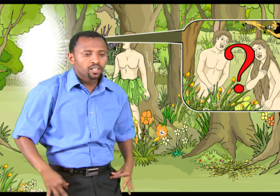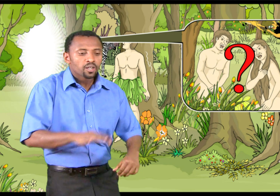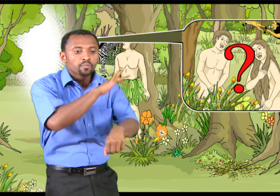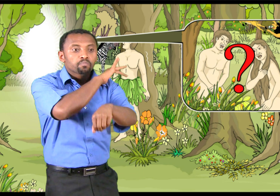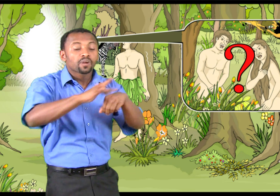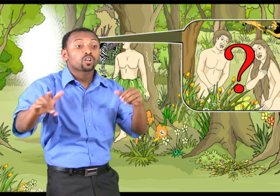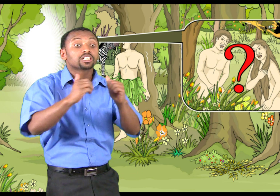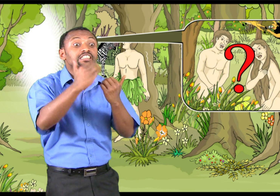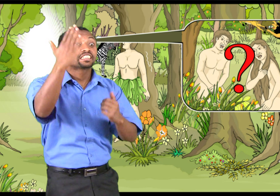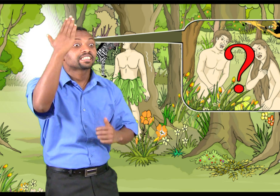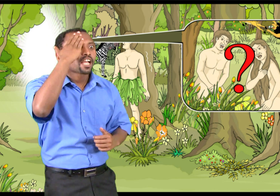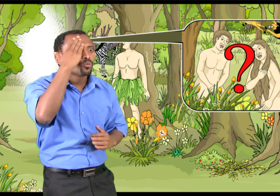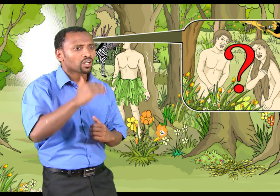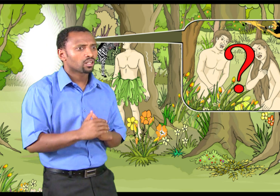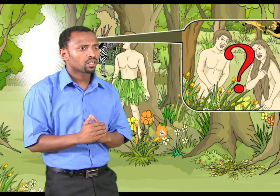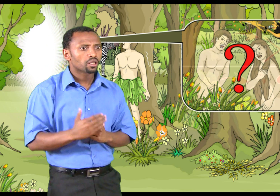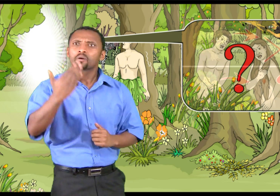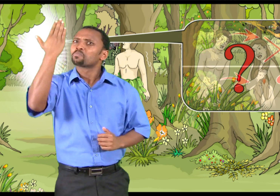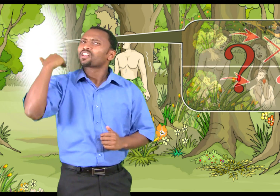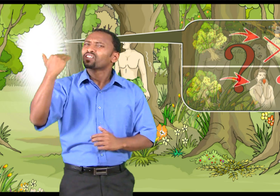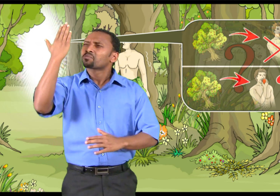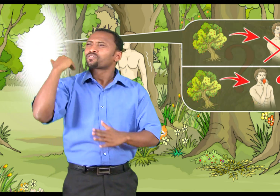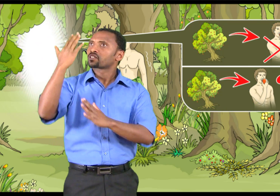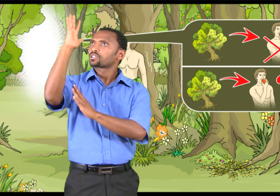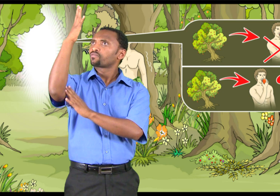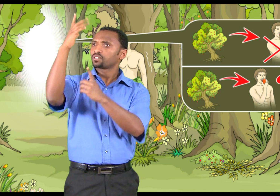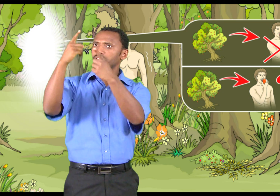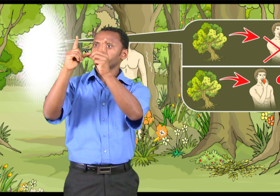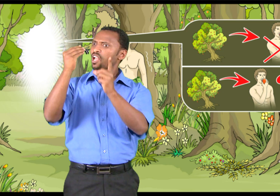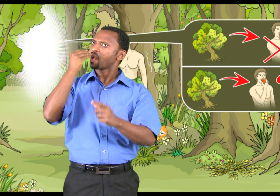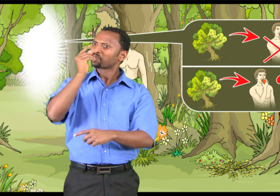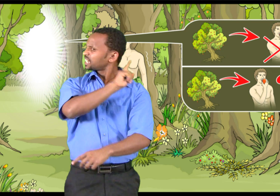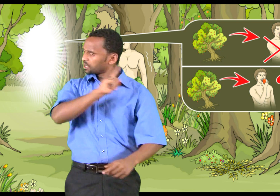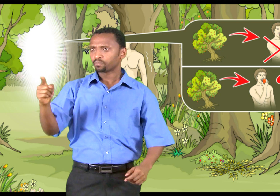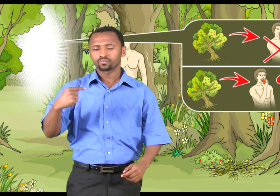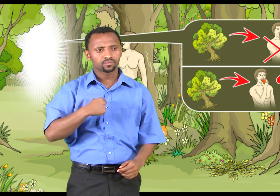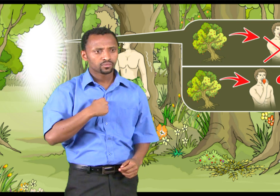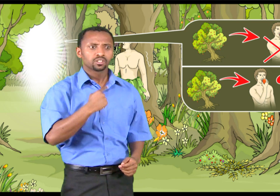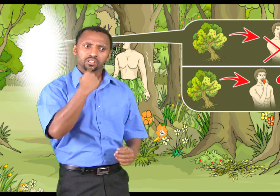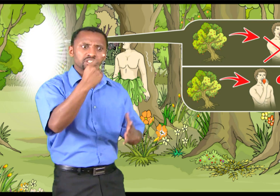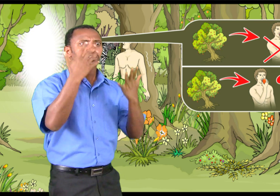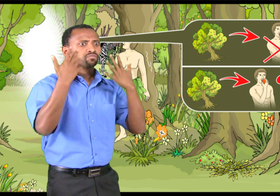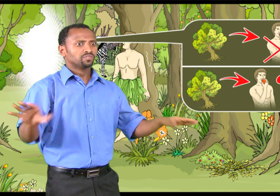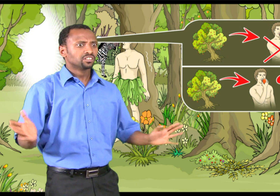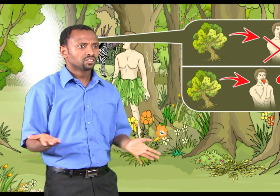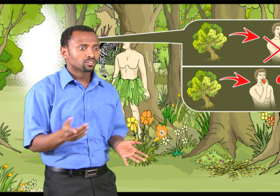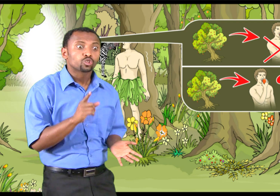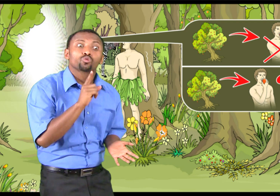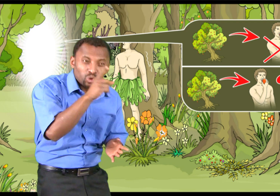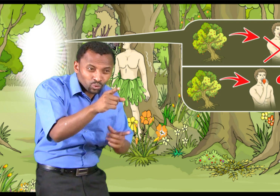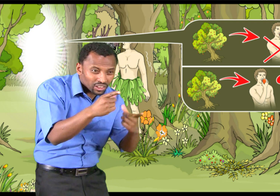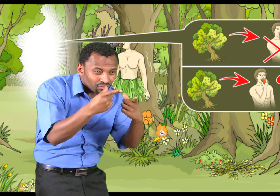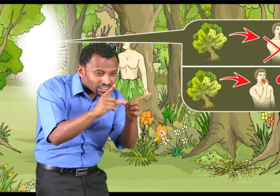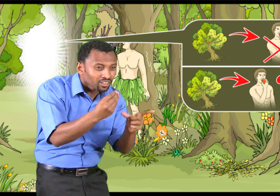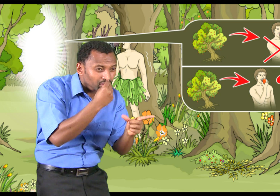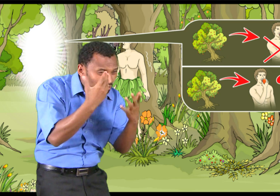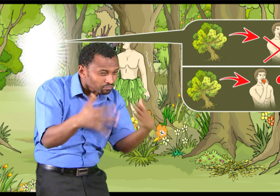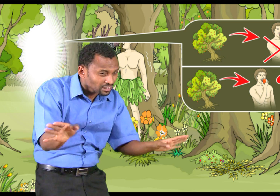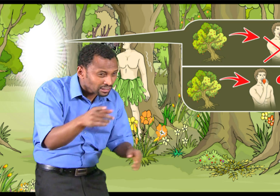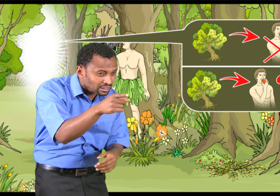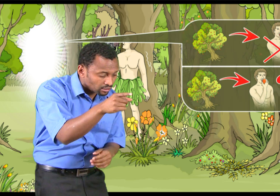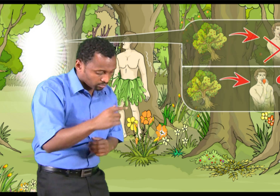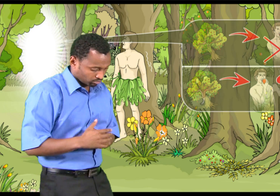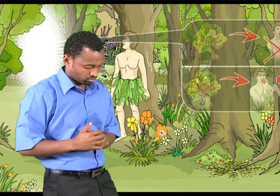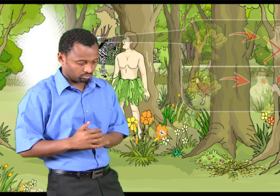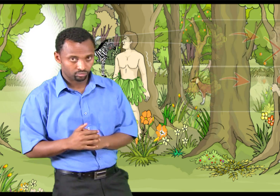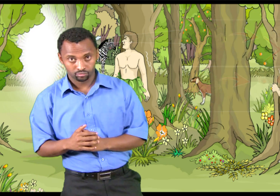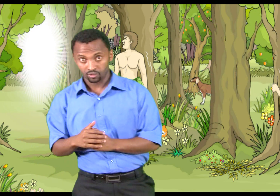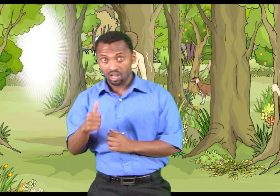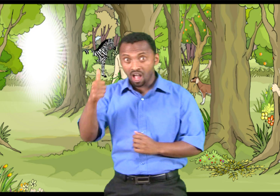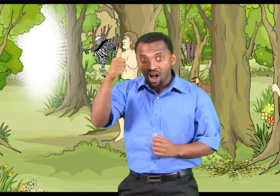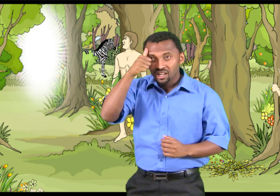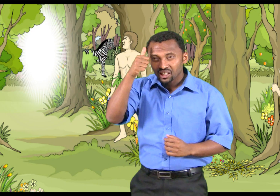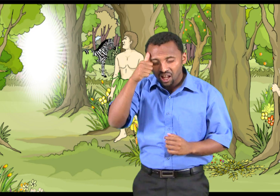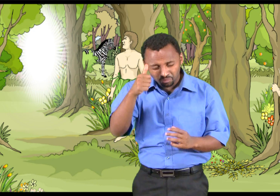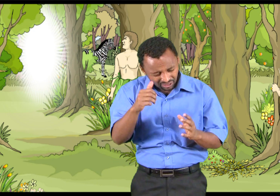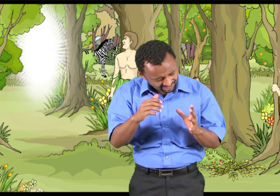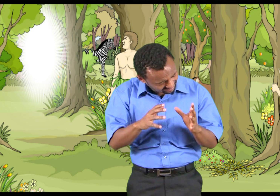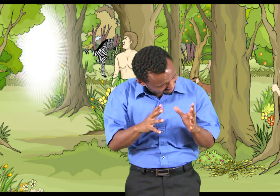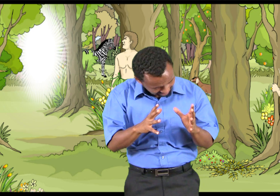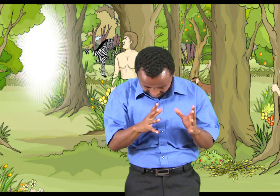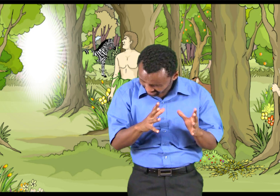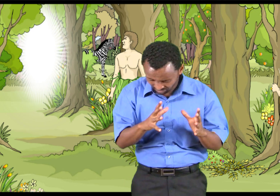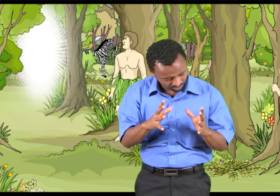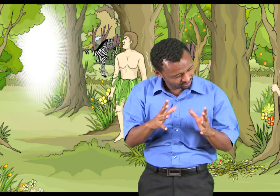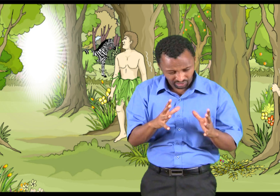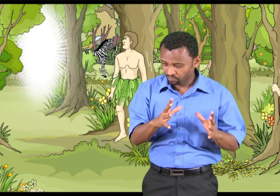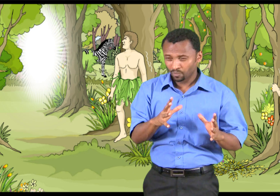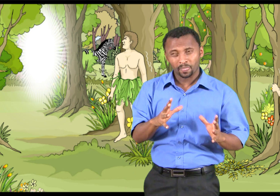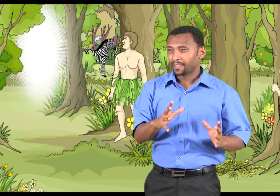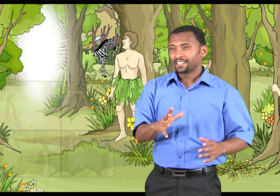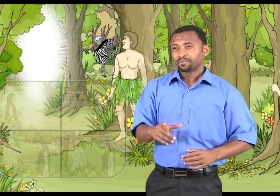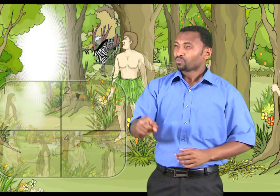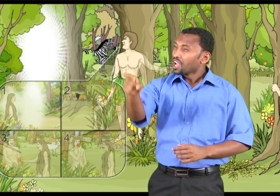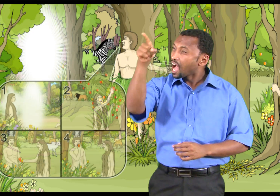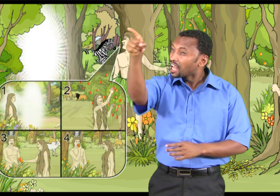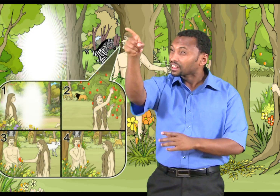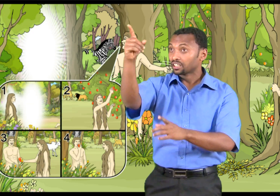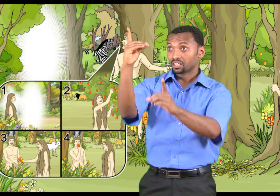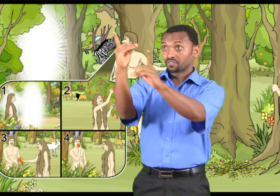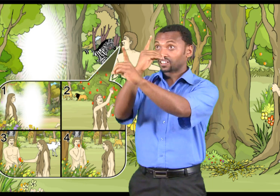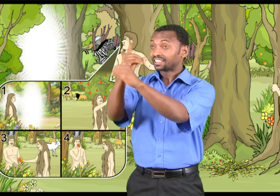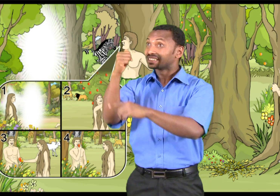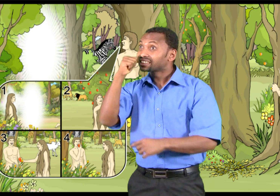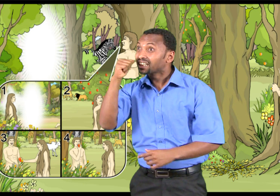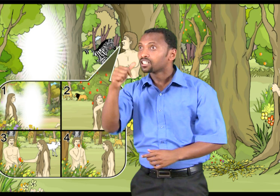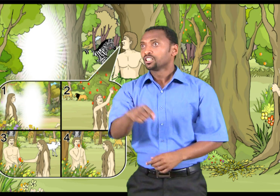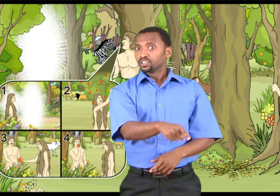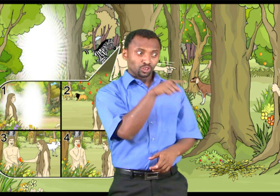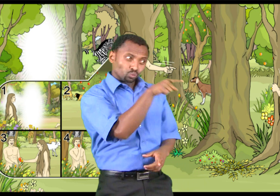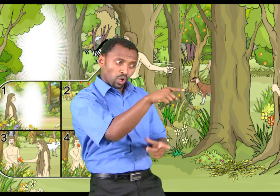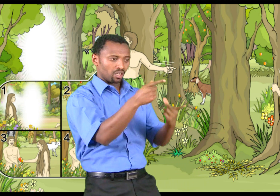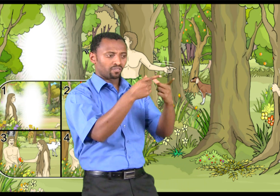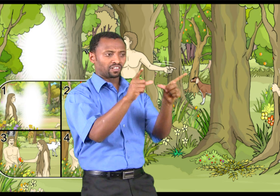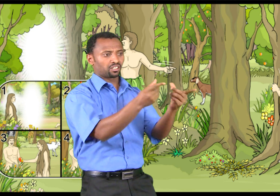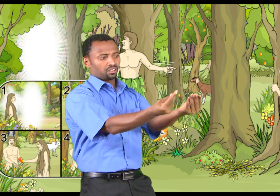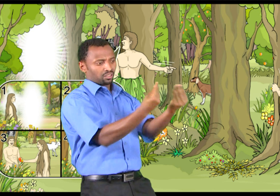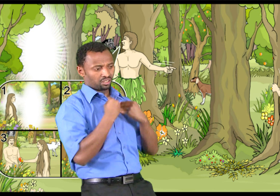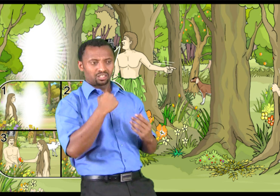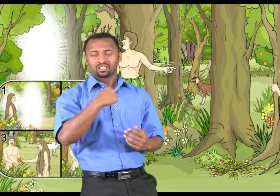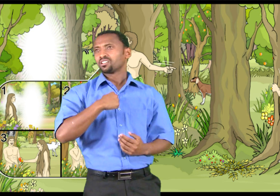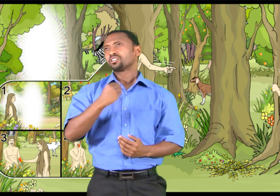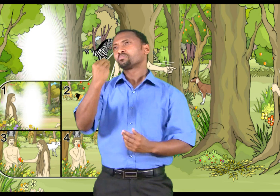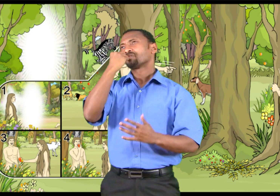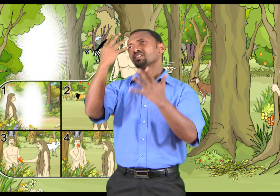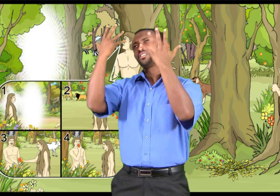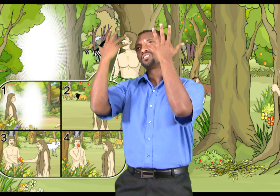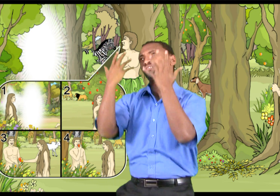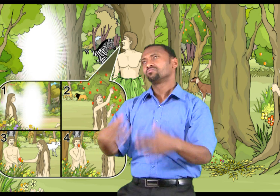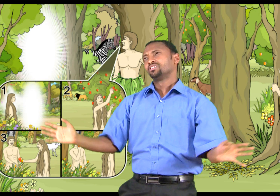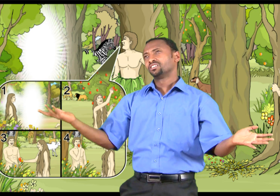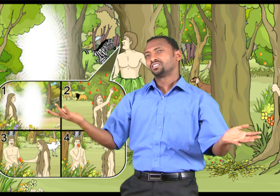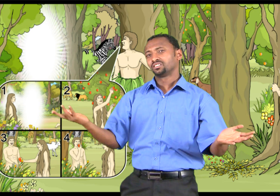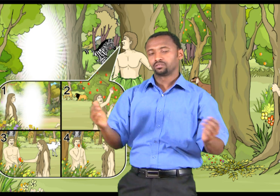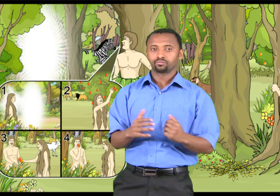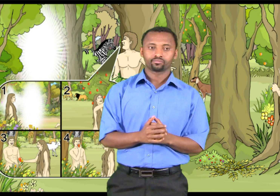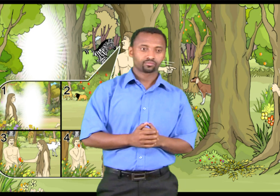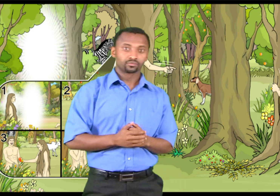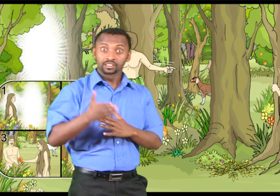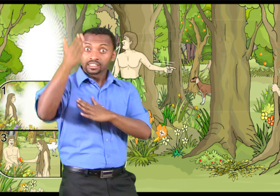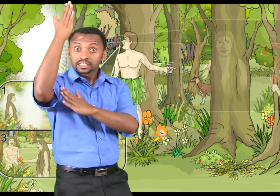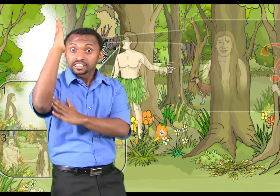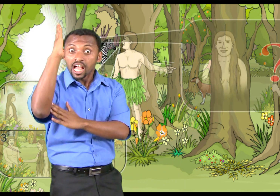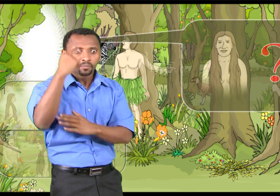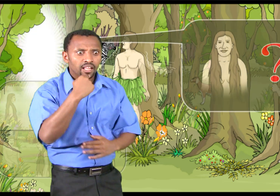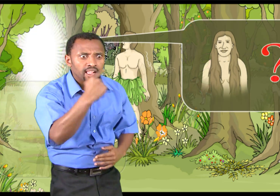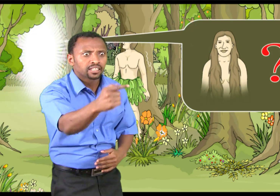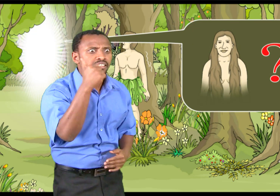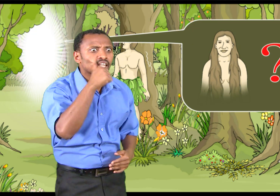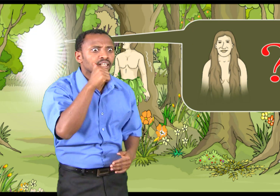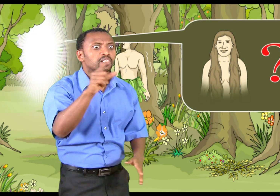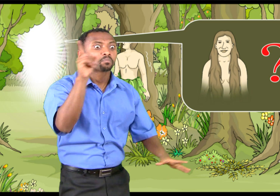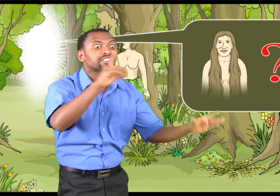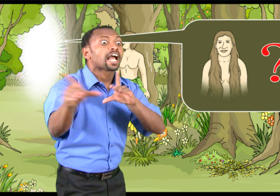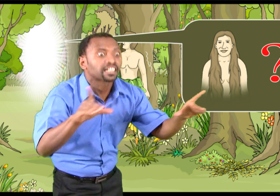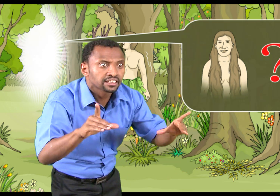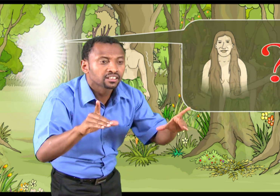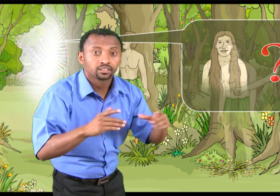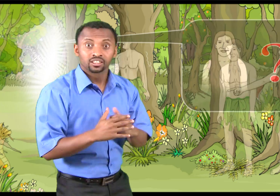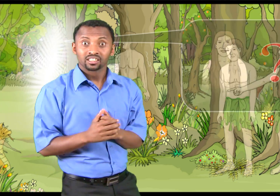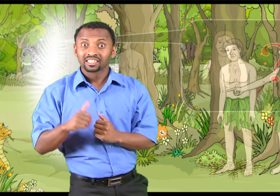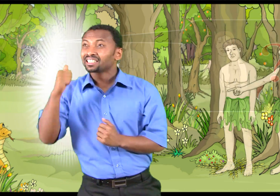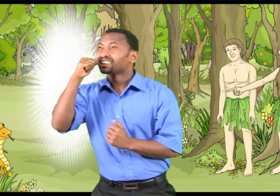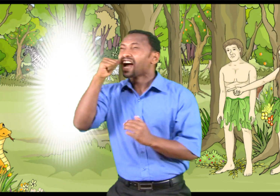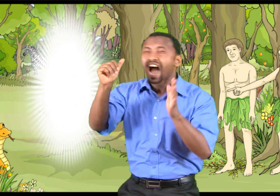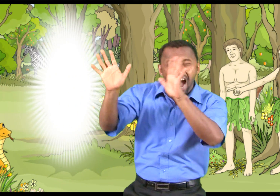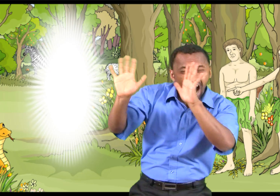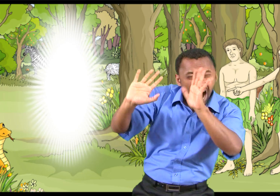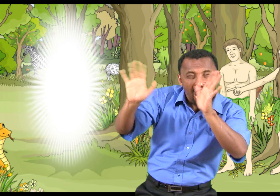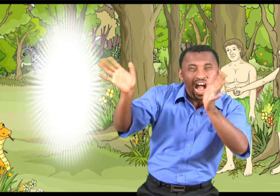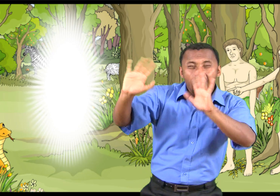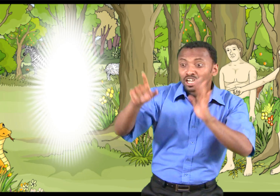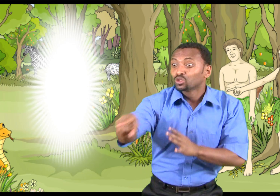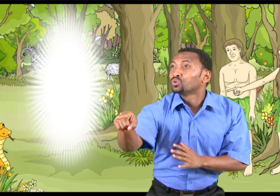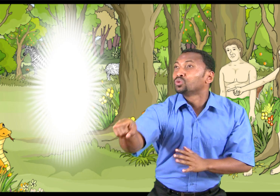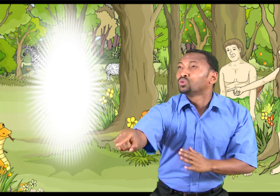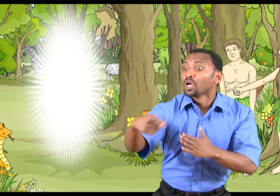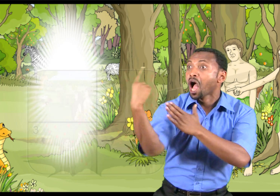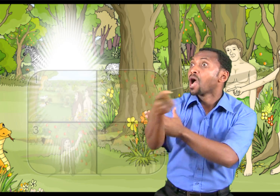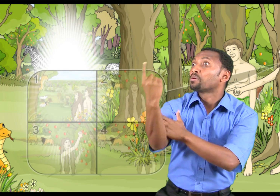“Have you eaten from the tree of which I commanded you not to eat?” And the man answered, “The woman whom You gave me, she gave me fruit from the tree, and I ate it.” Then the LORD God said to the woman, “What is this you have done?”